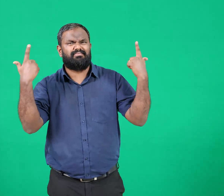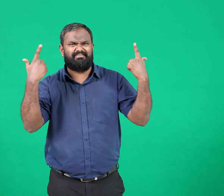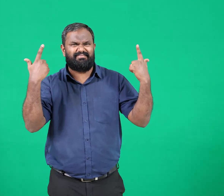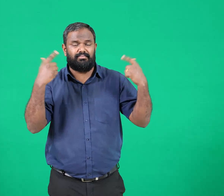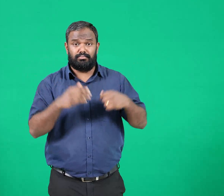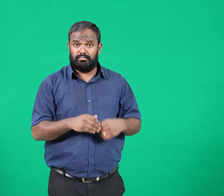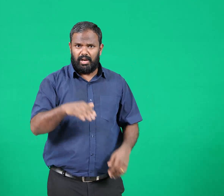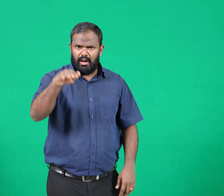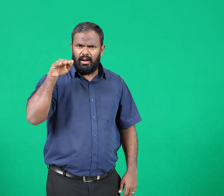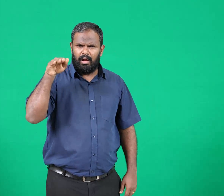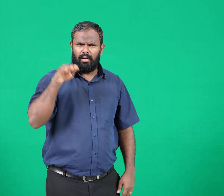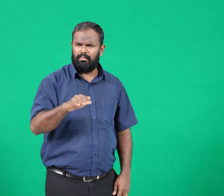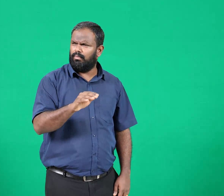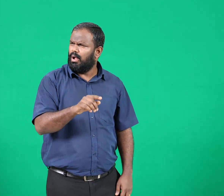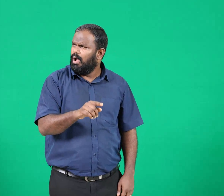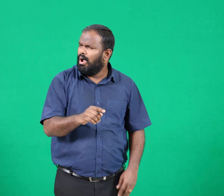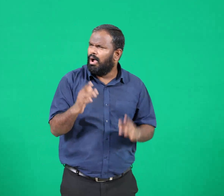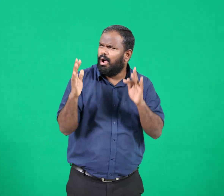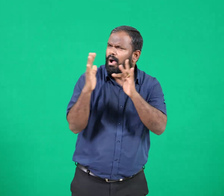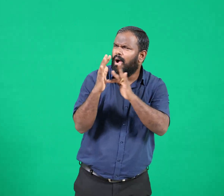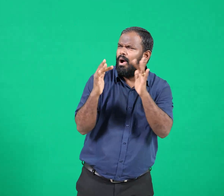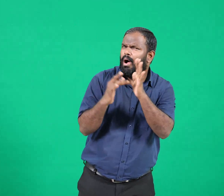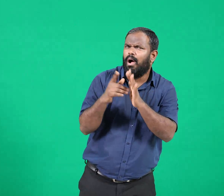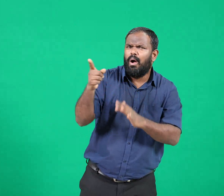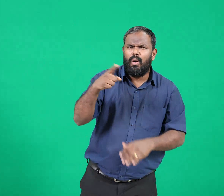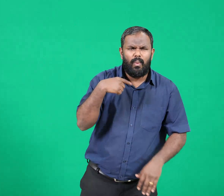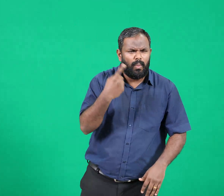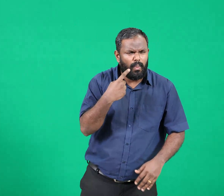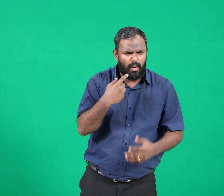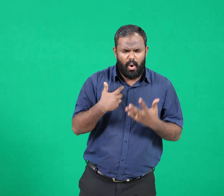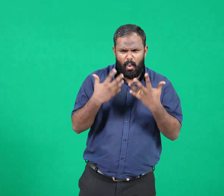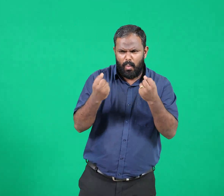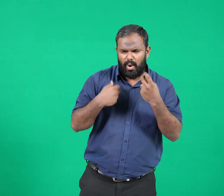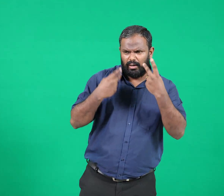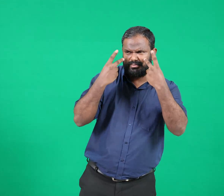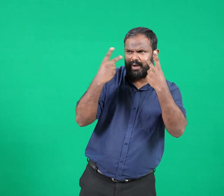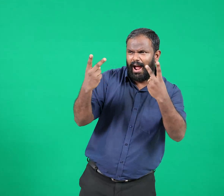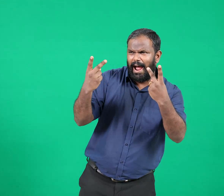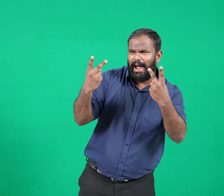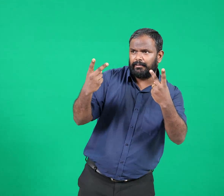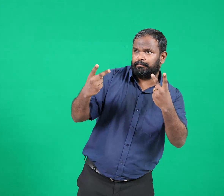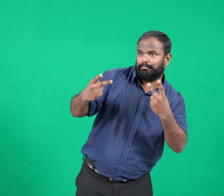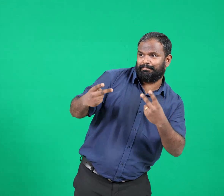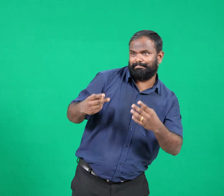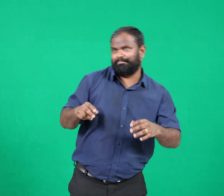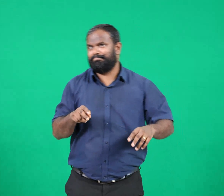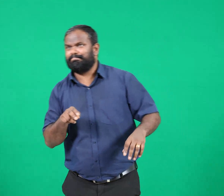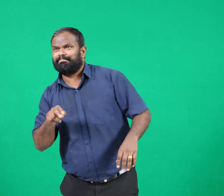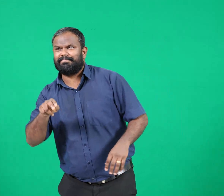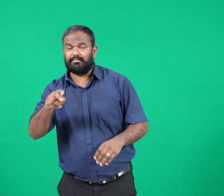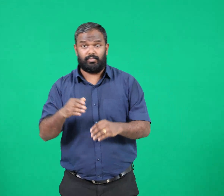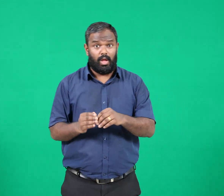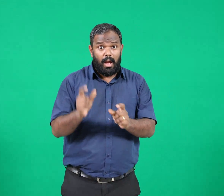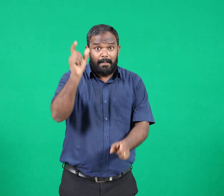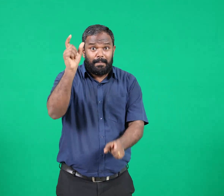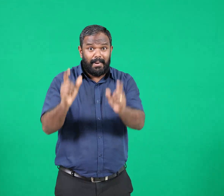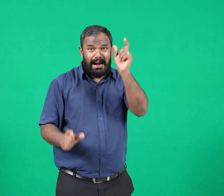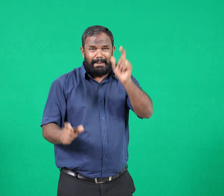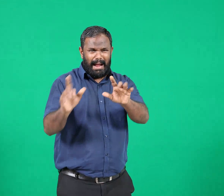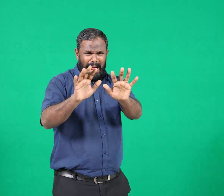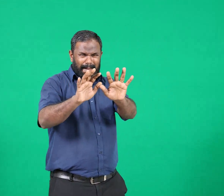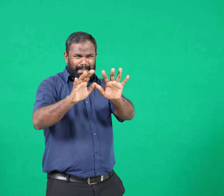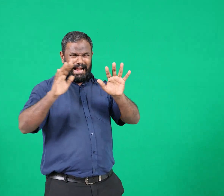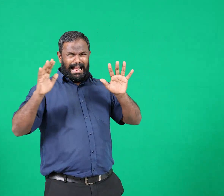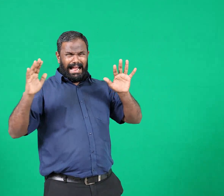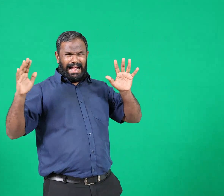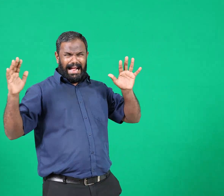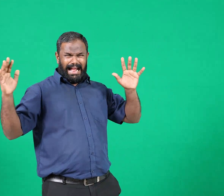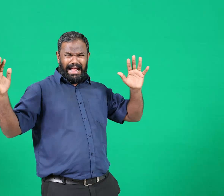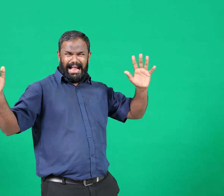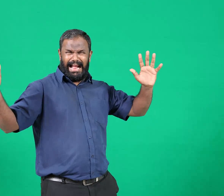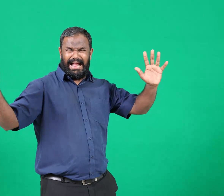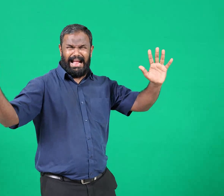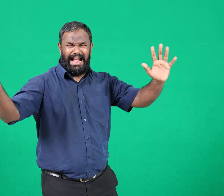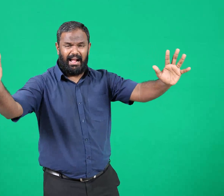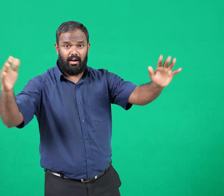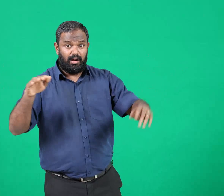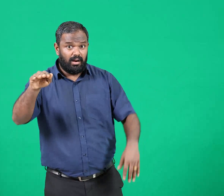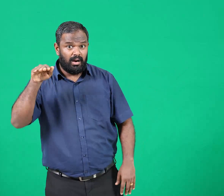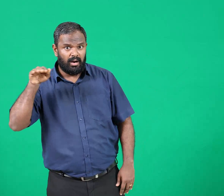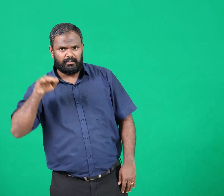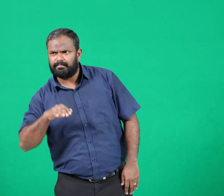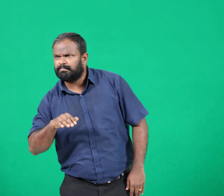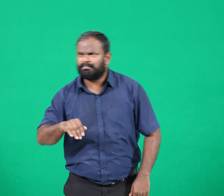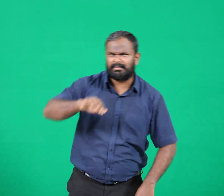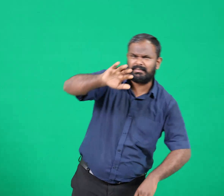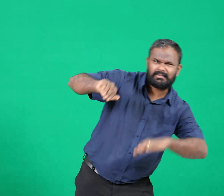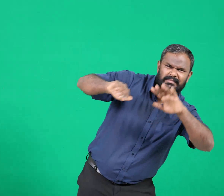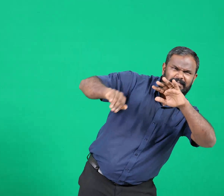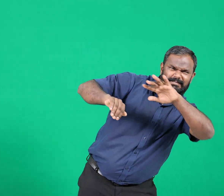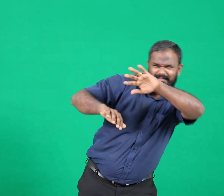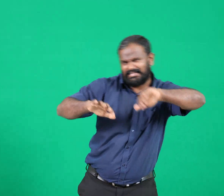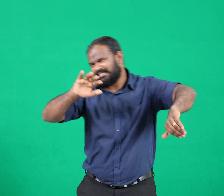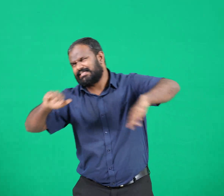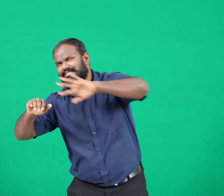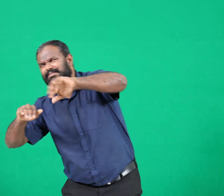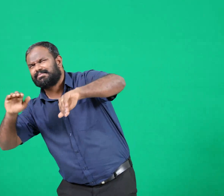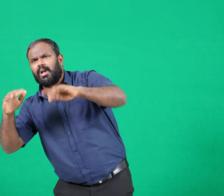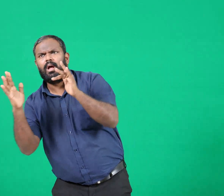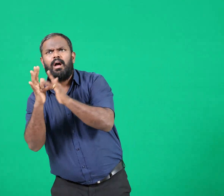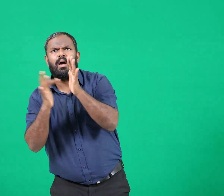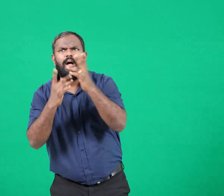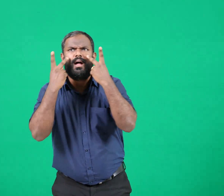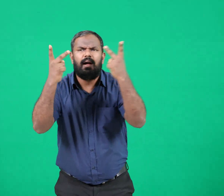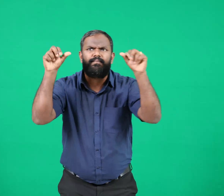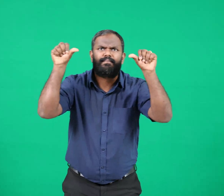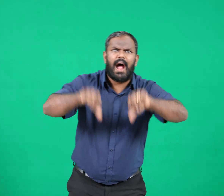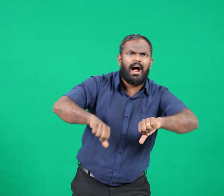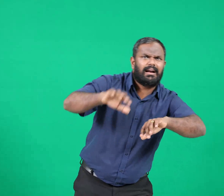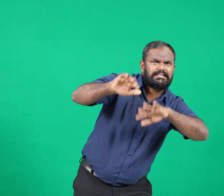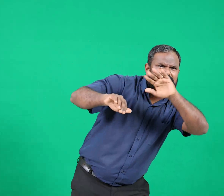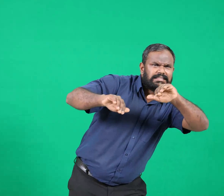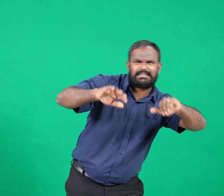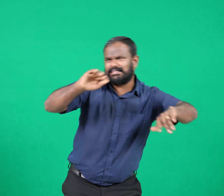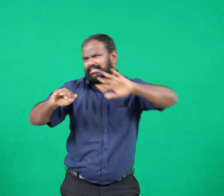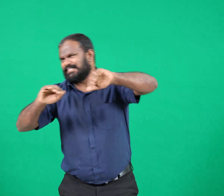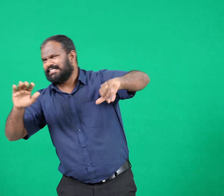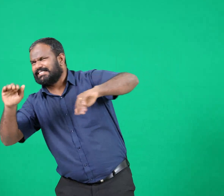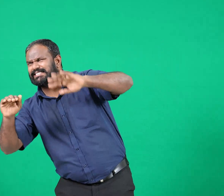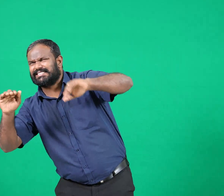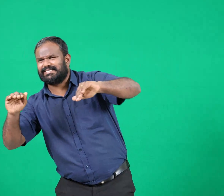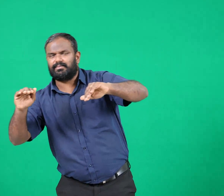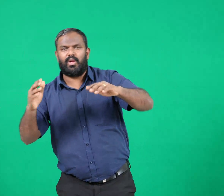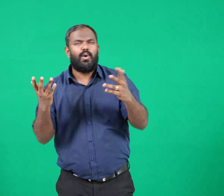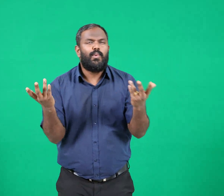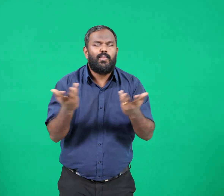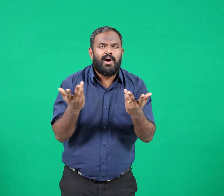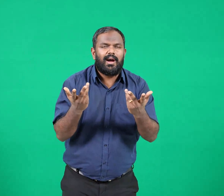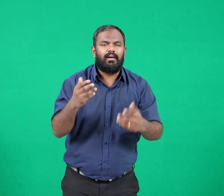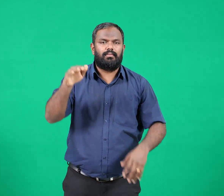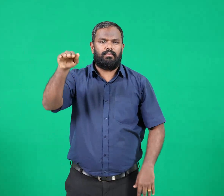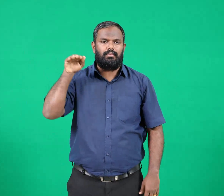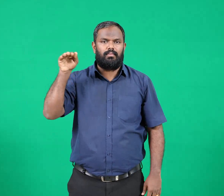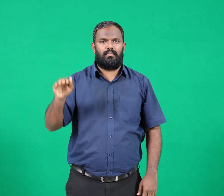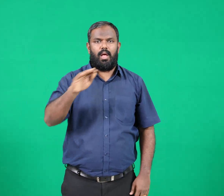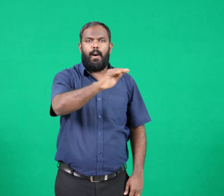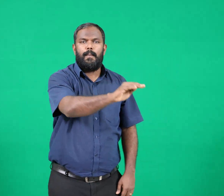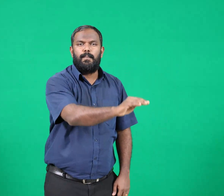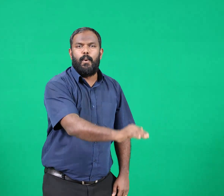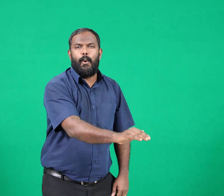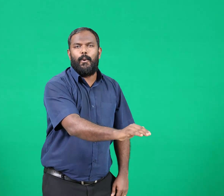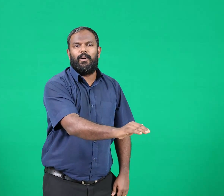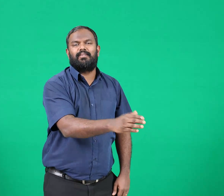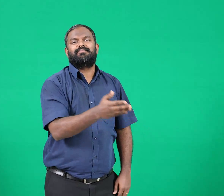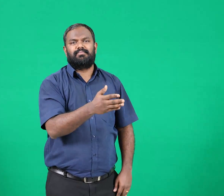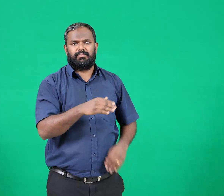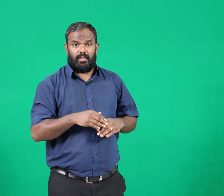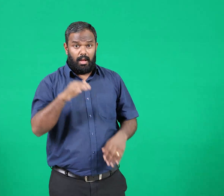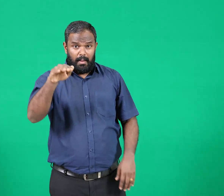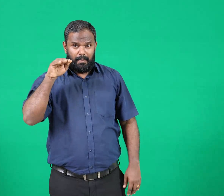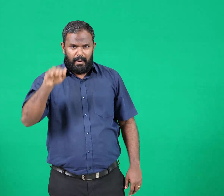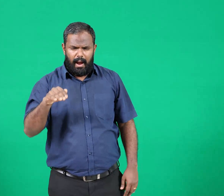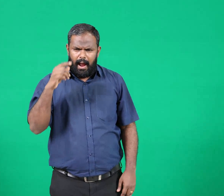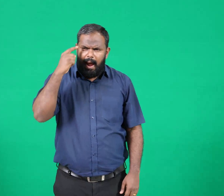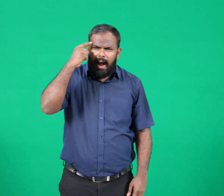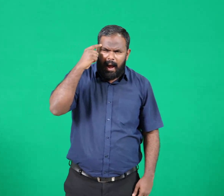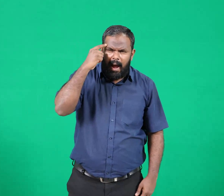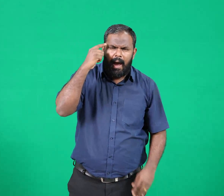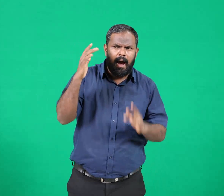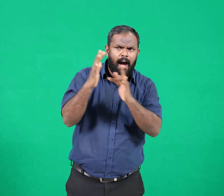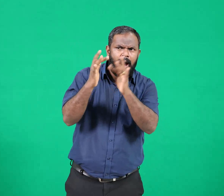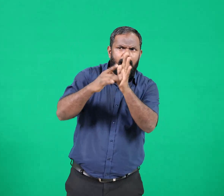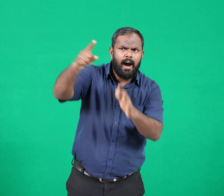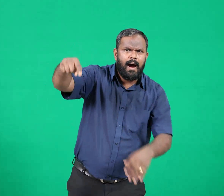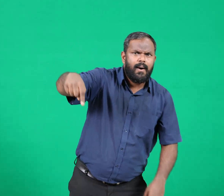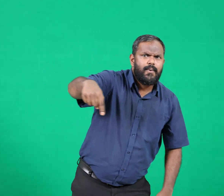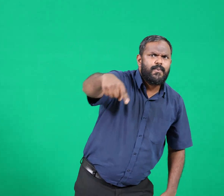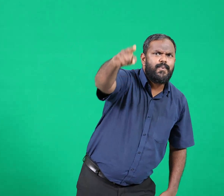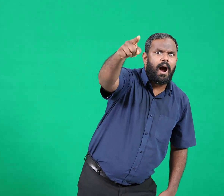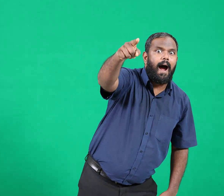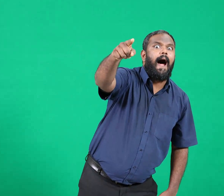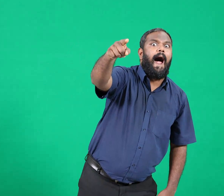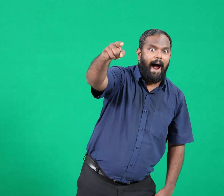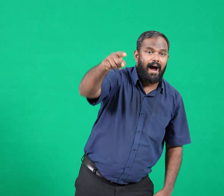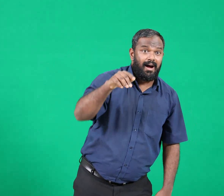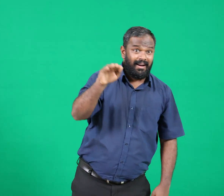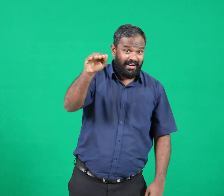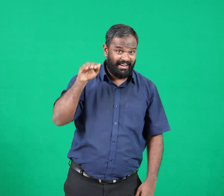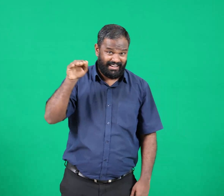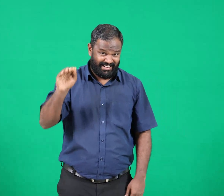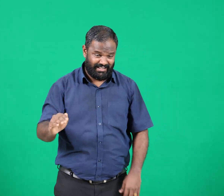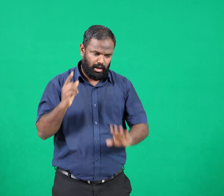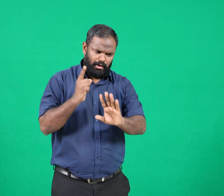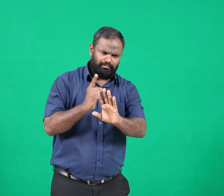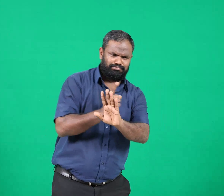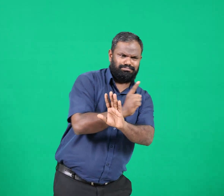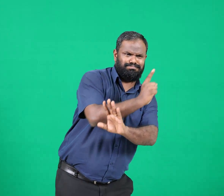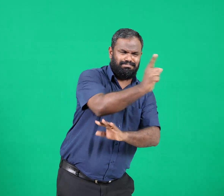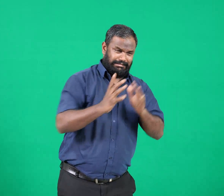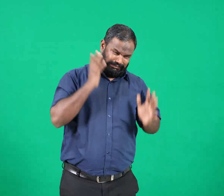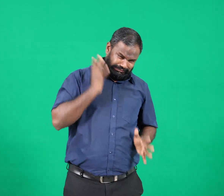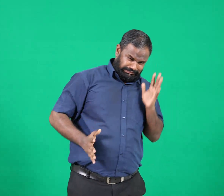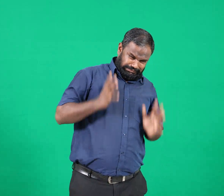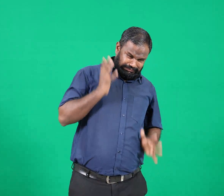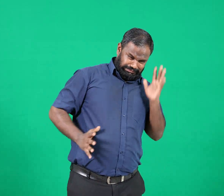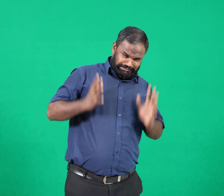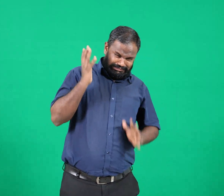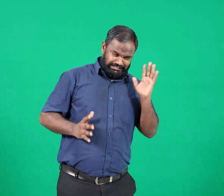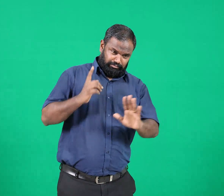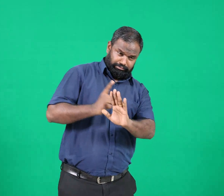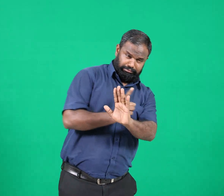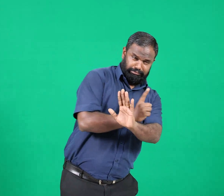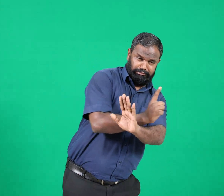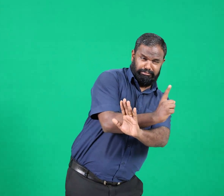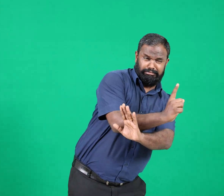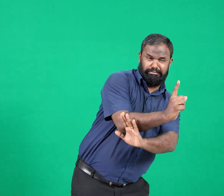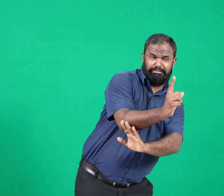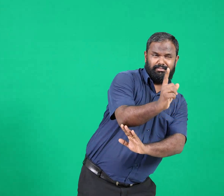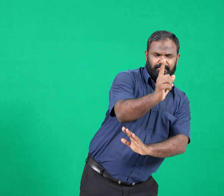He was trying to see who Jesus was, but could not see over the crowd because he was small in stature.